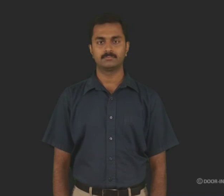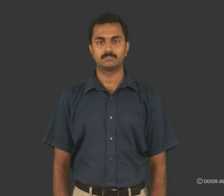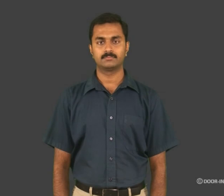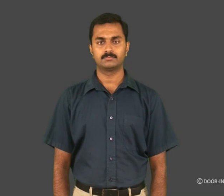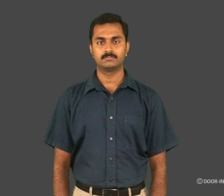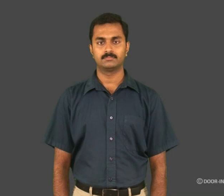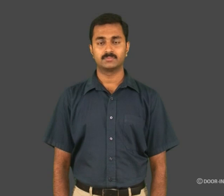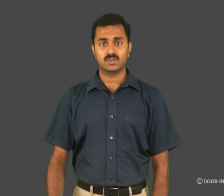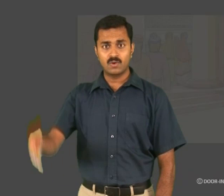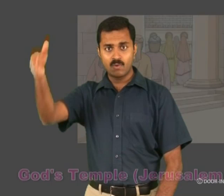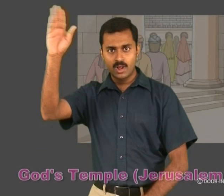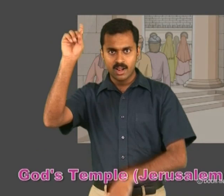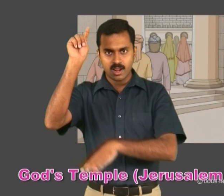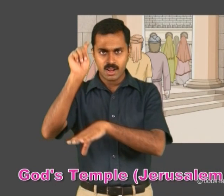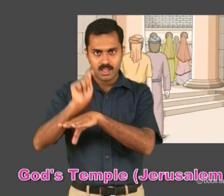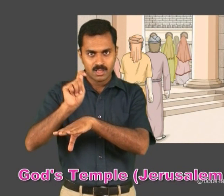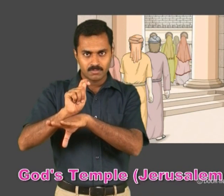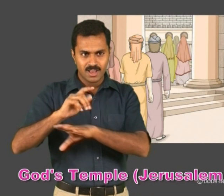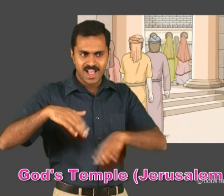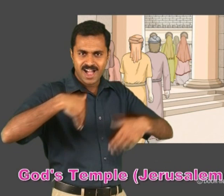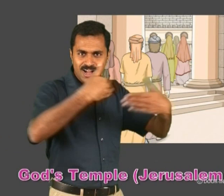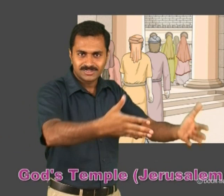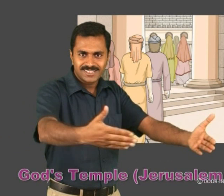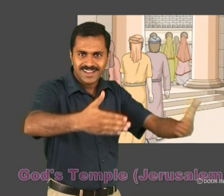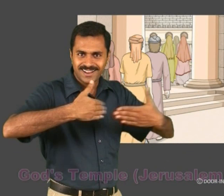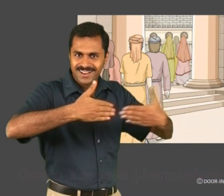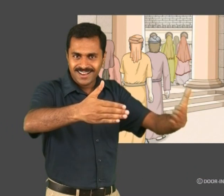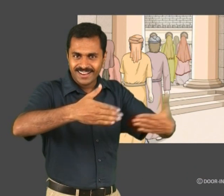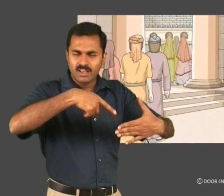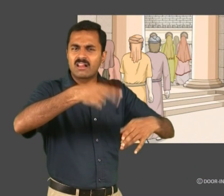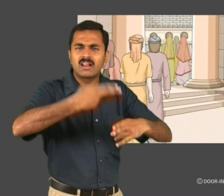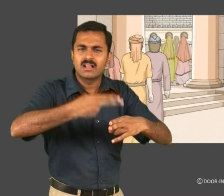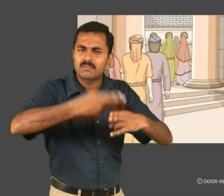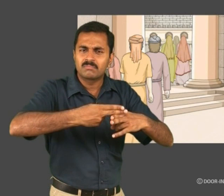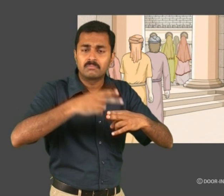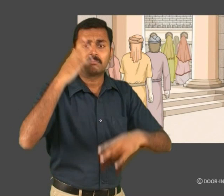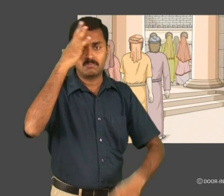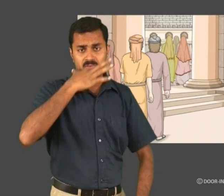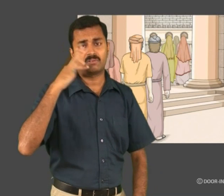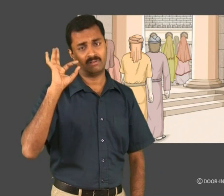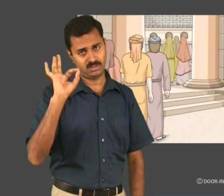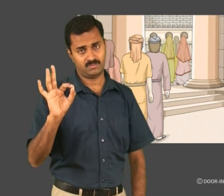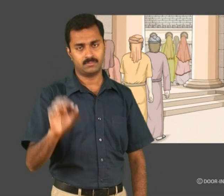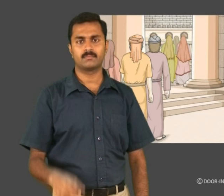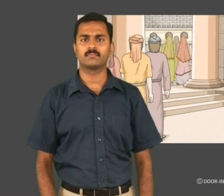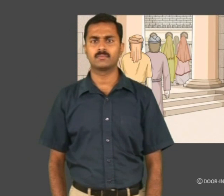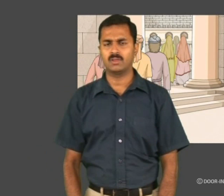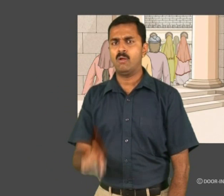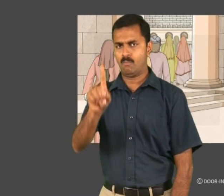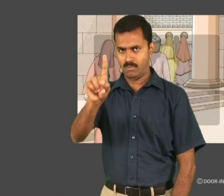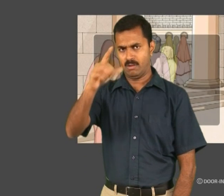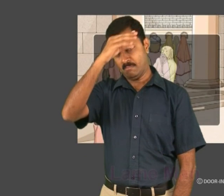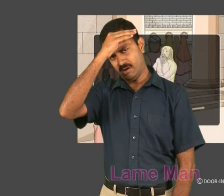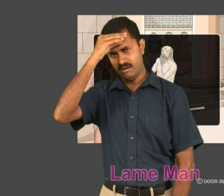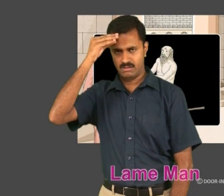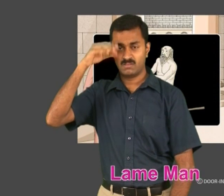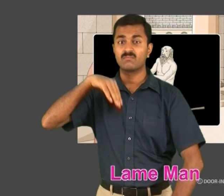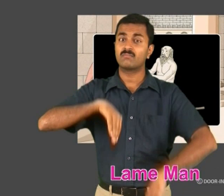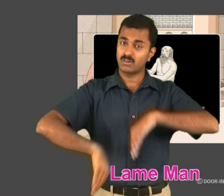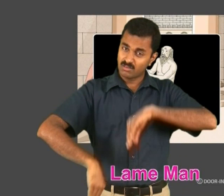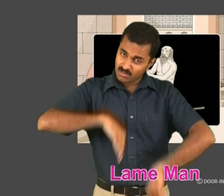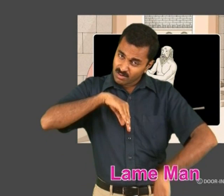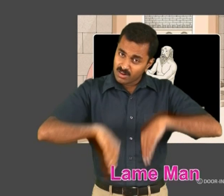One afternoon Peter and John were going up to the temple at the hour of prayer, the ninth hour.